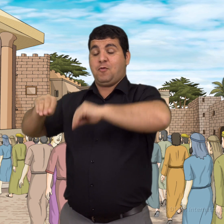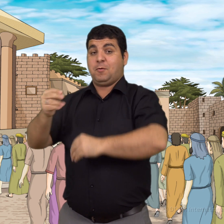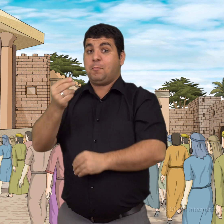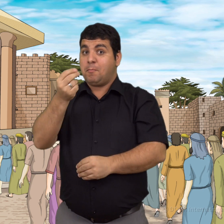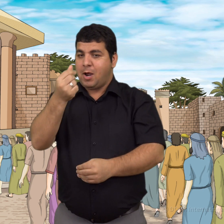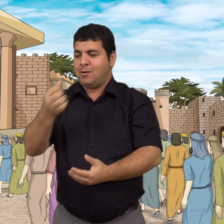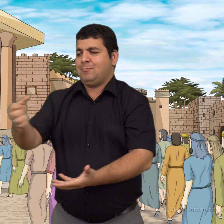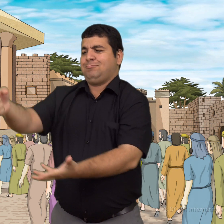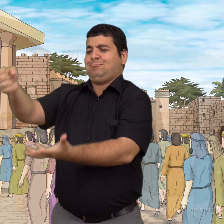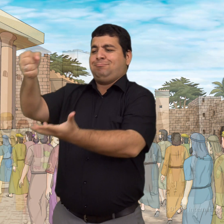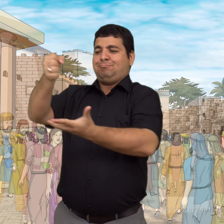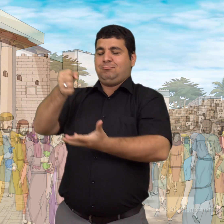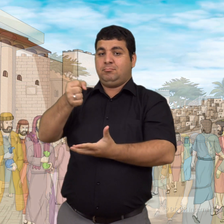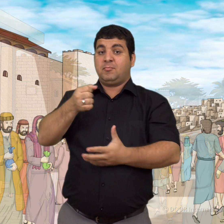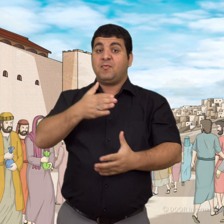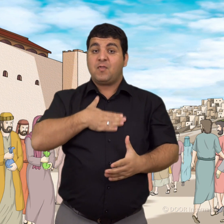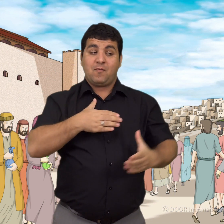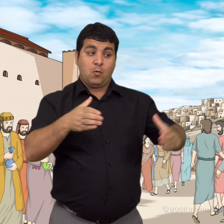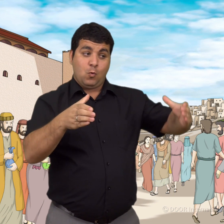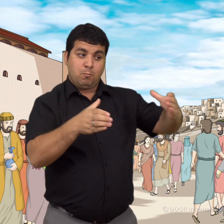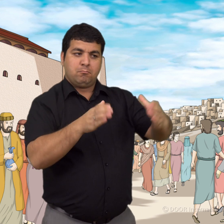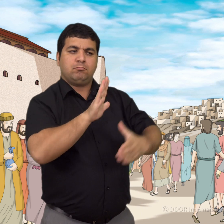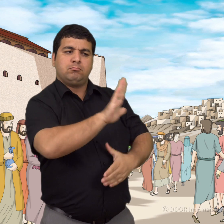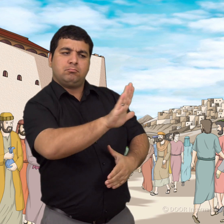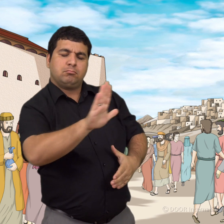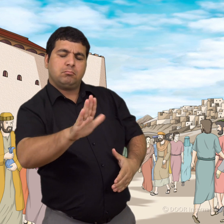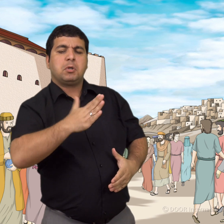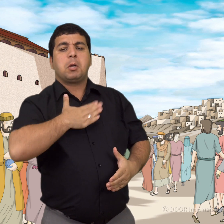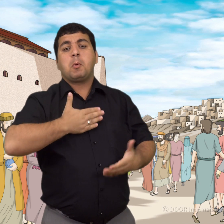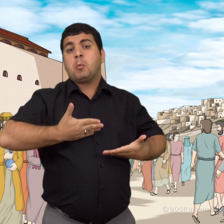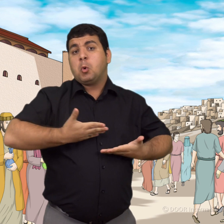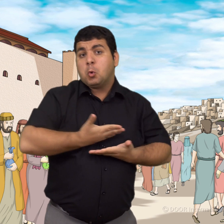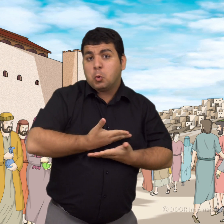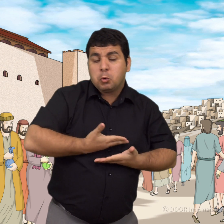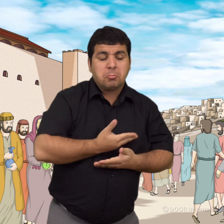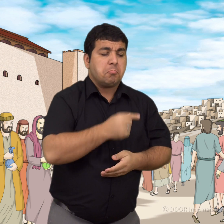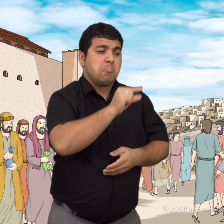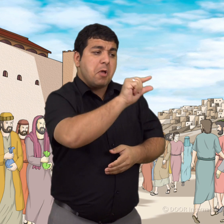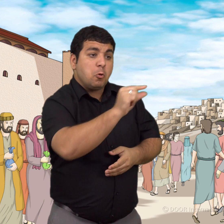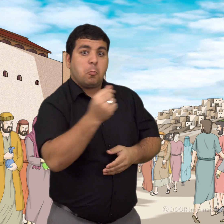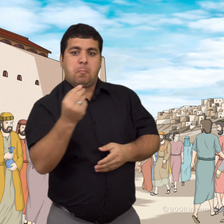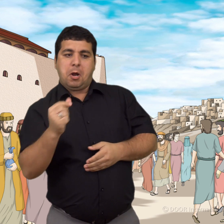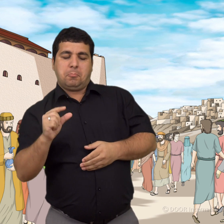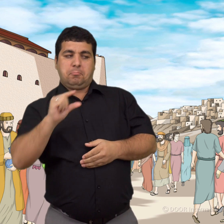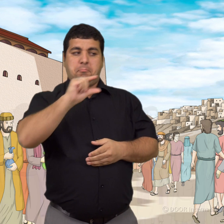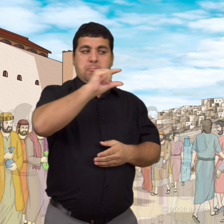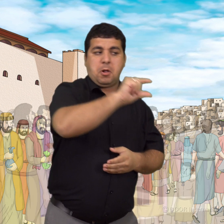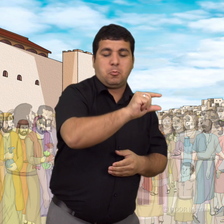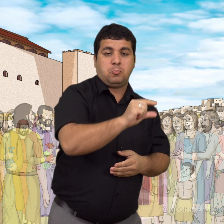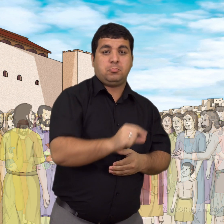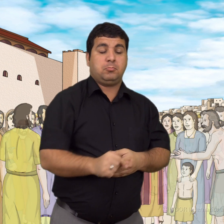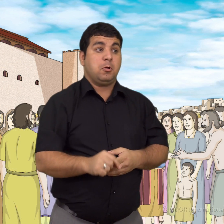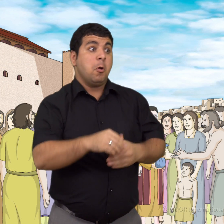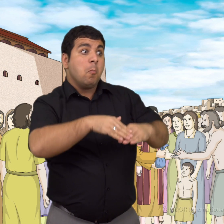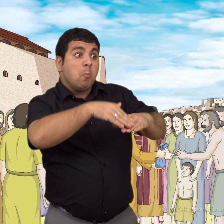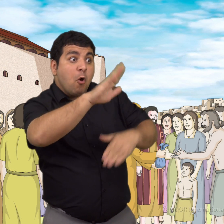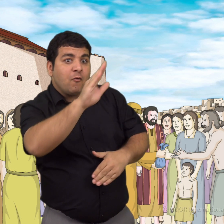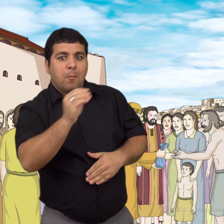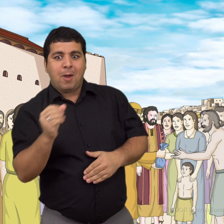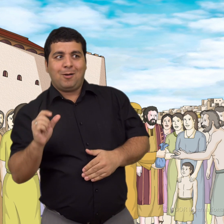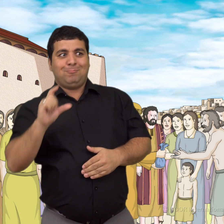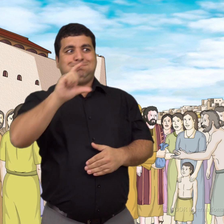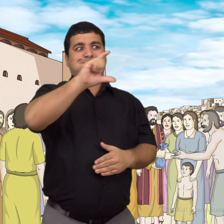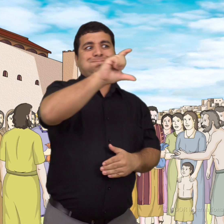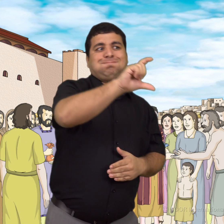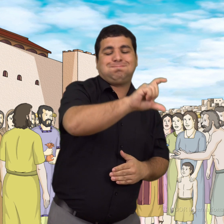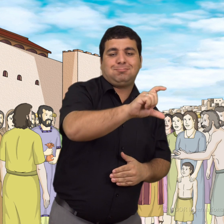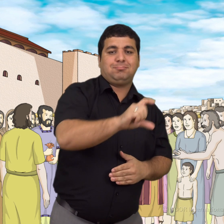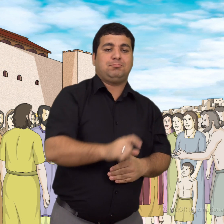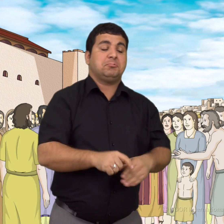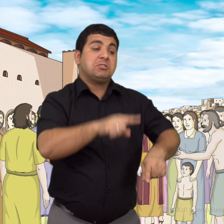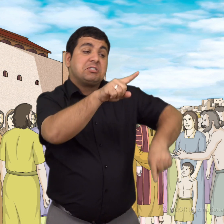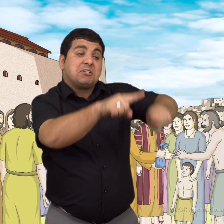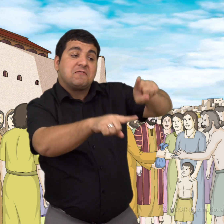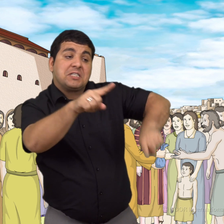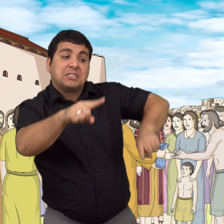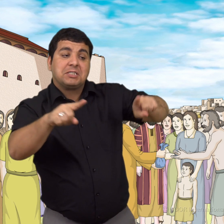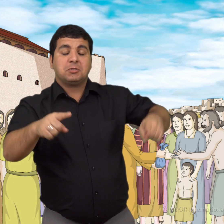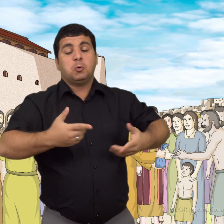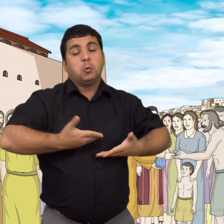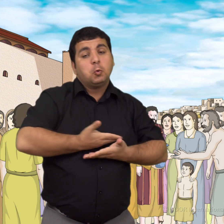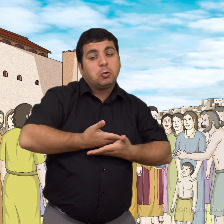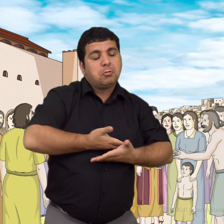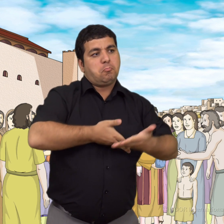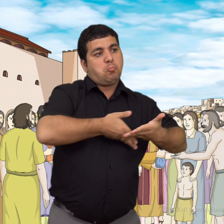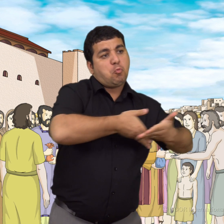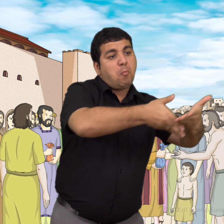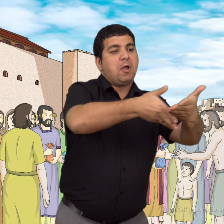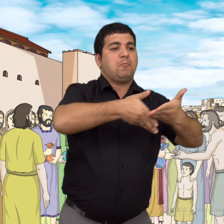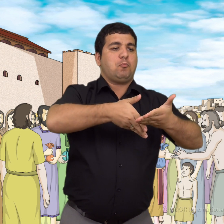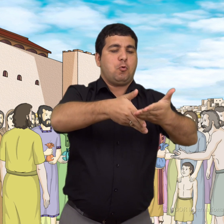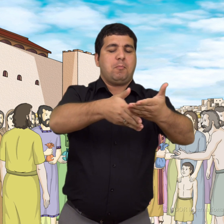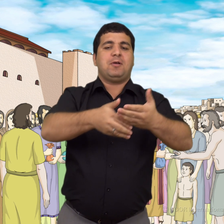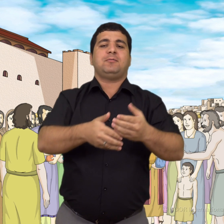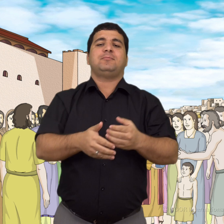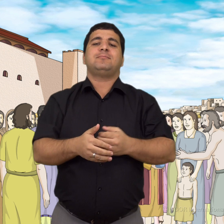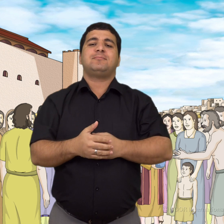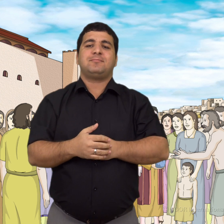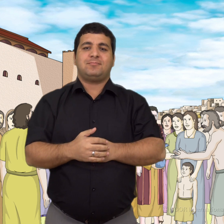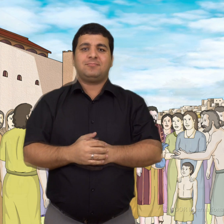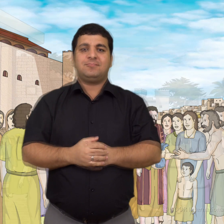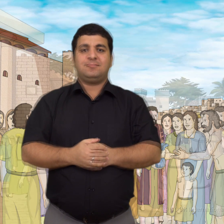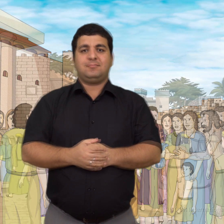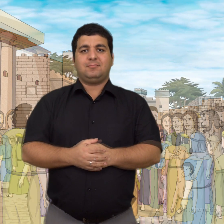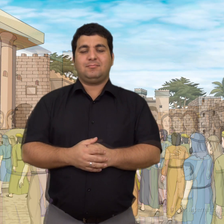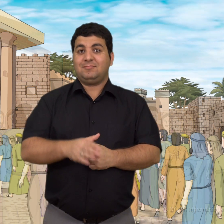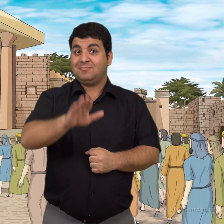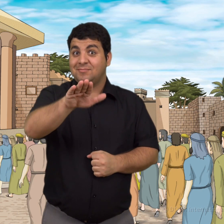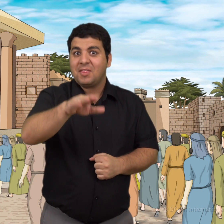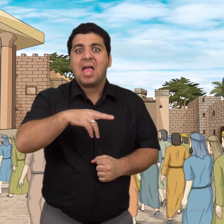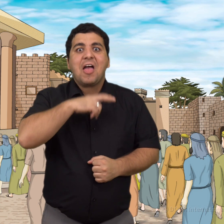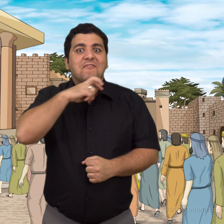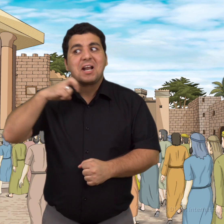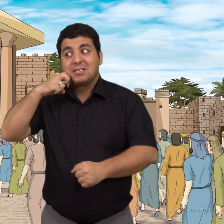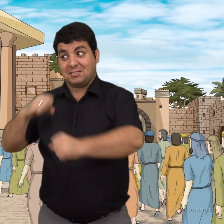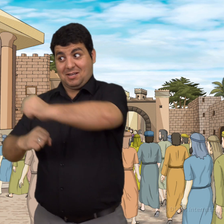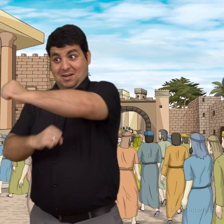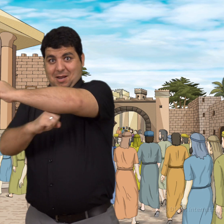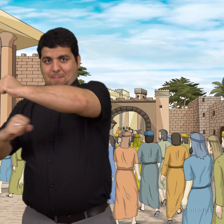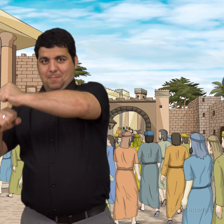Selling their possessions and goods, they shared with anyone who was in need.